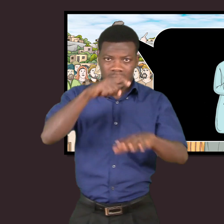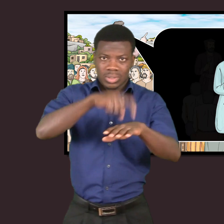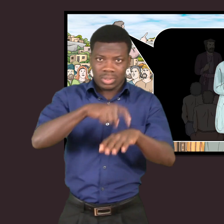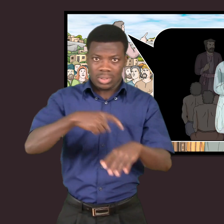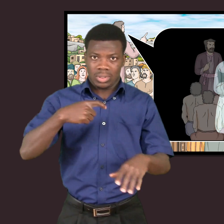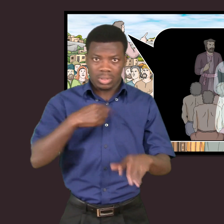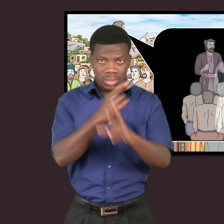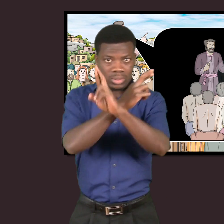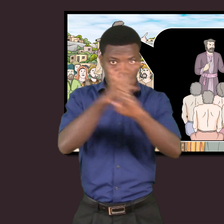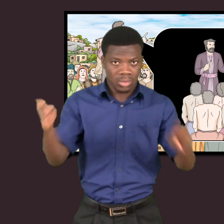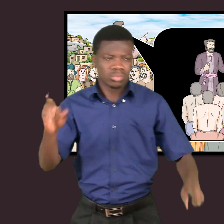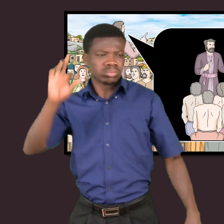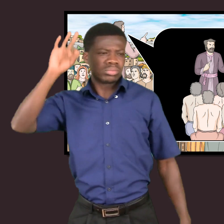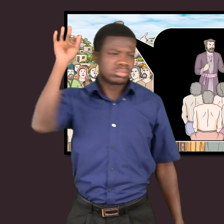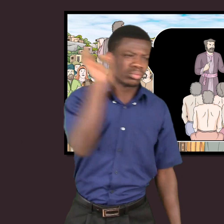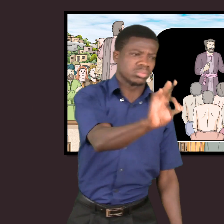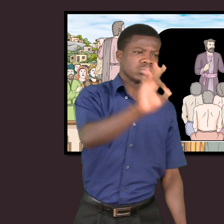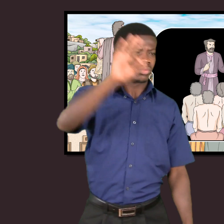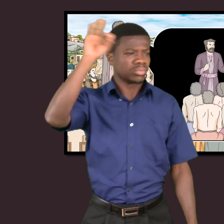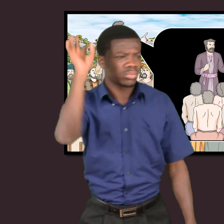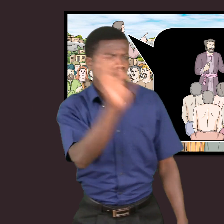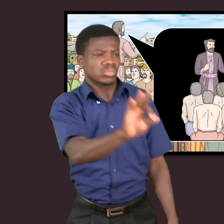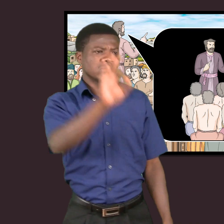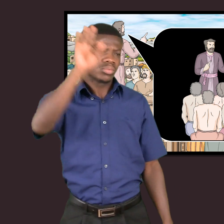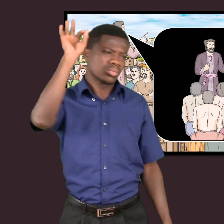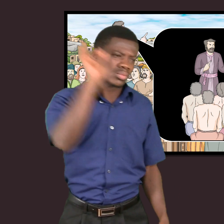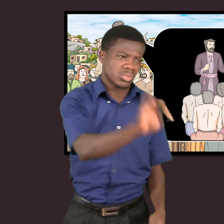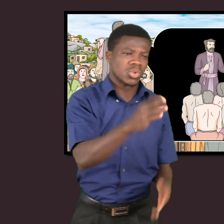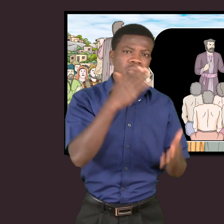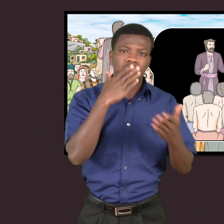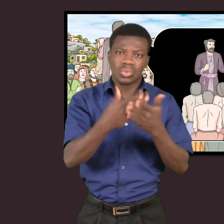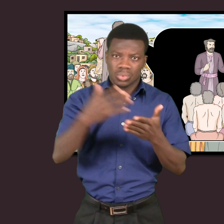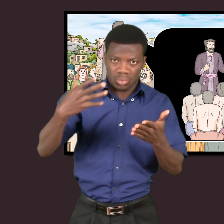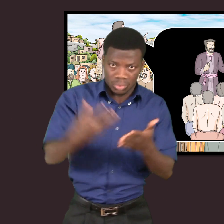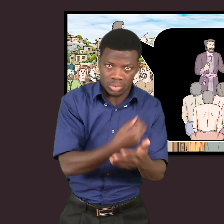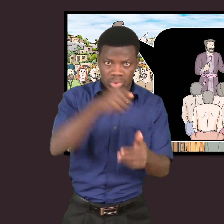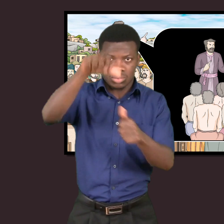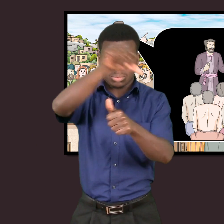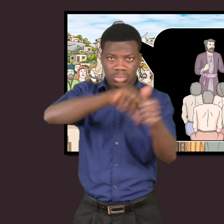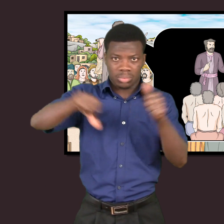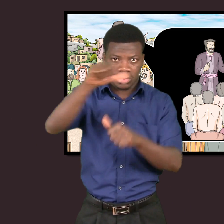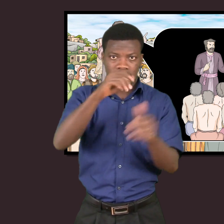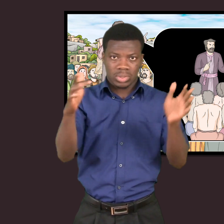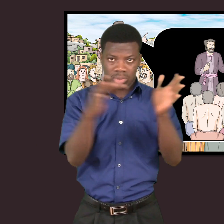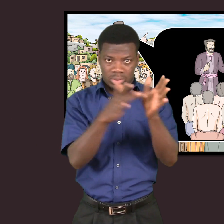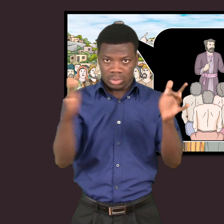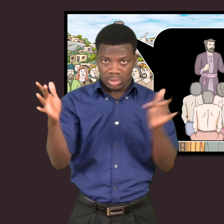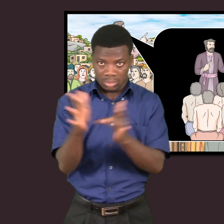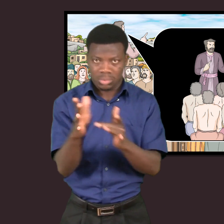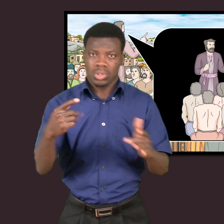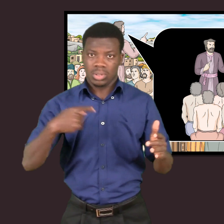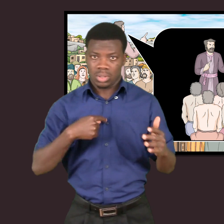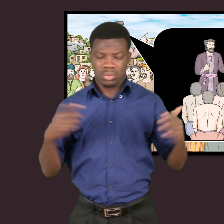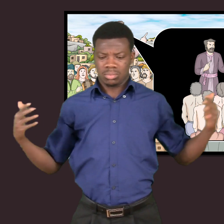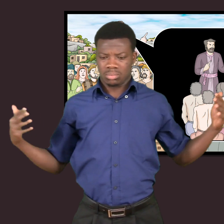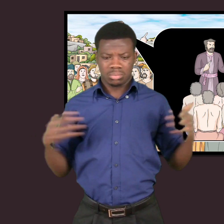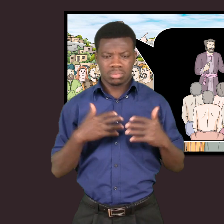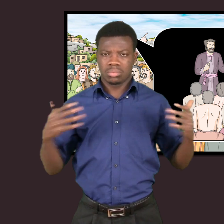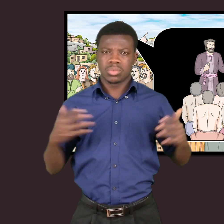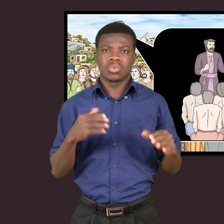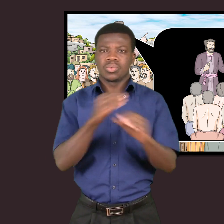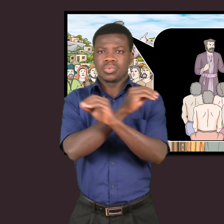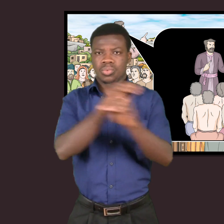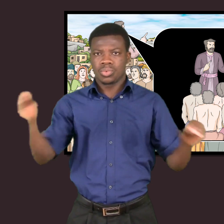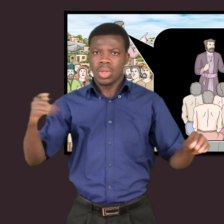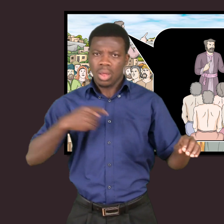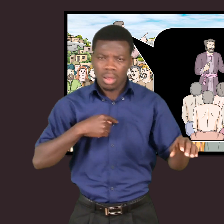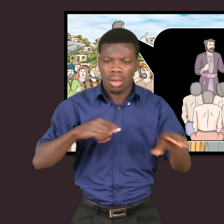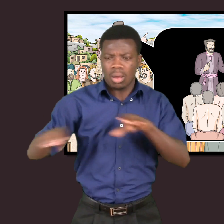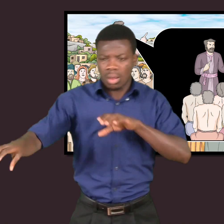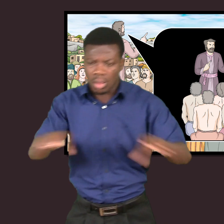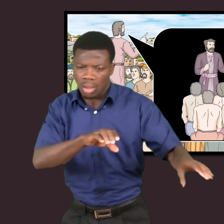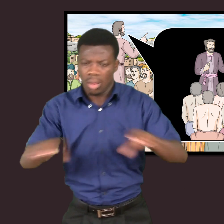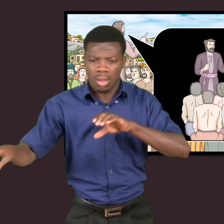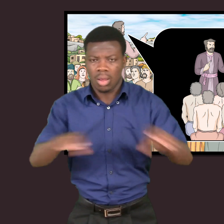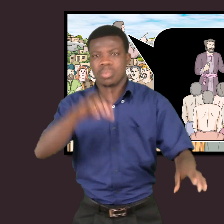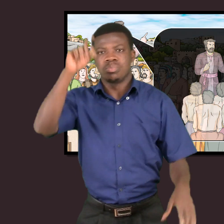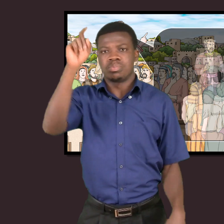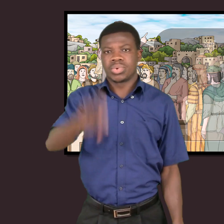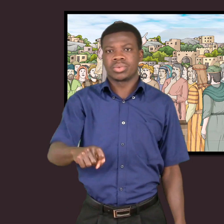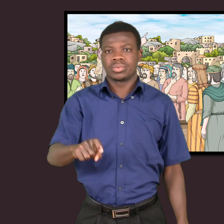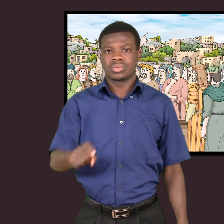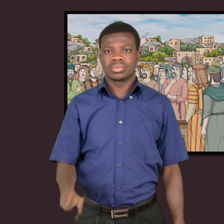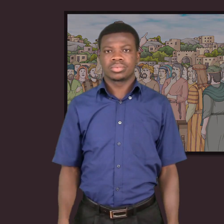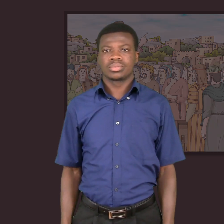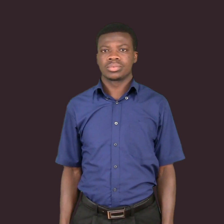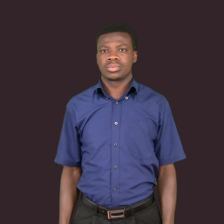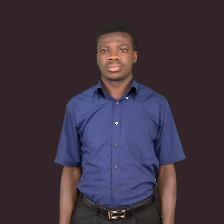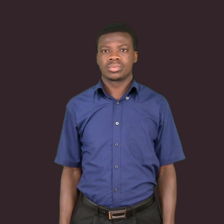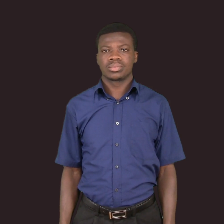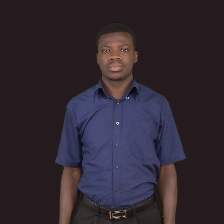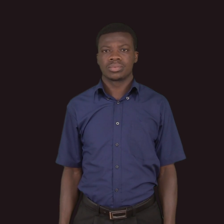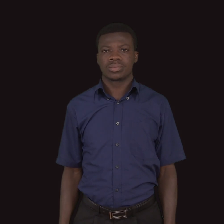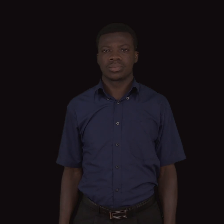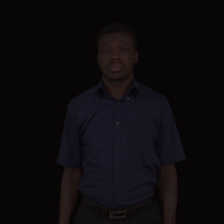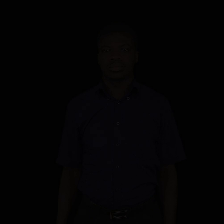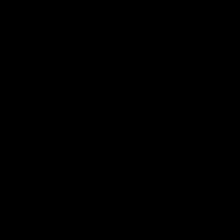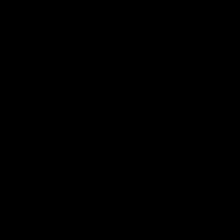Pray that I may proclaim it fearlessly, as I should.